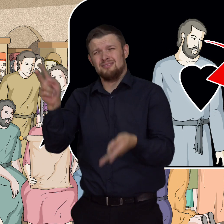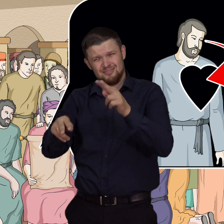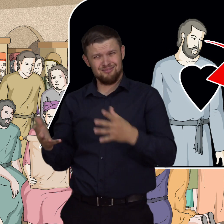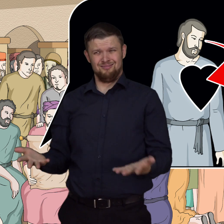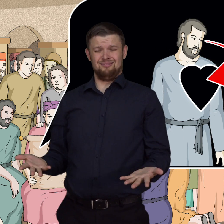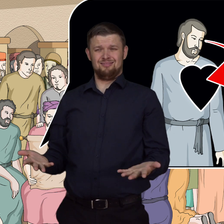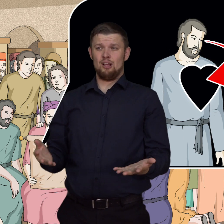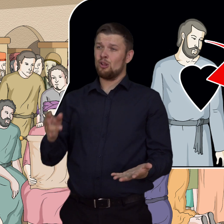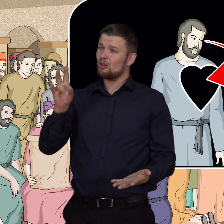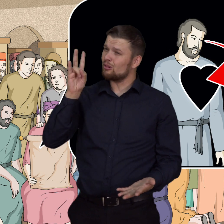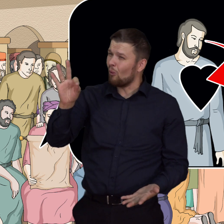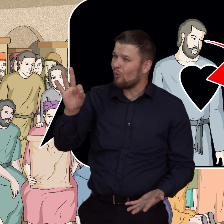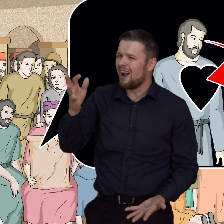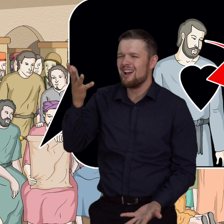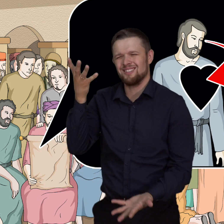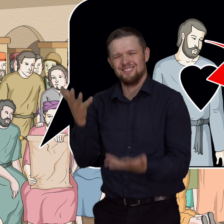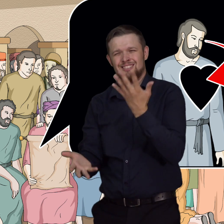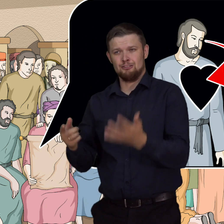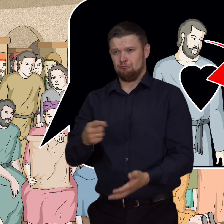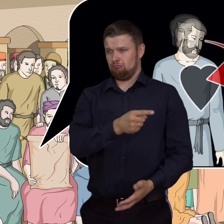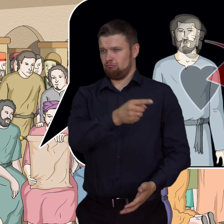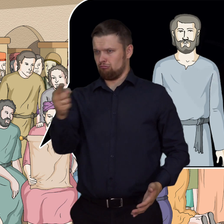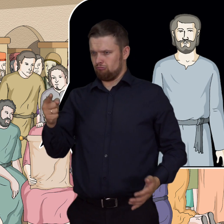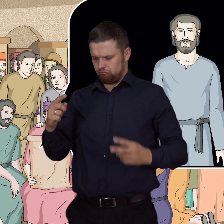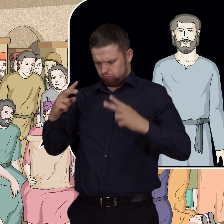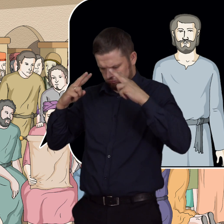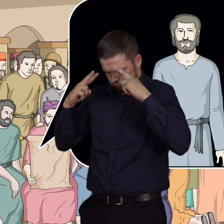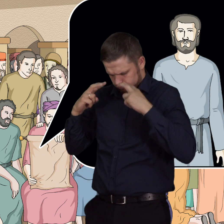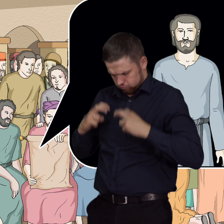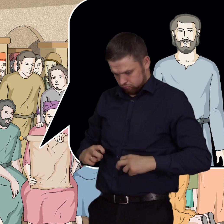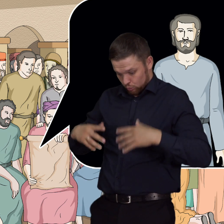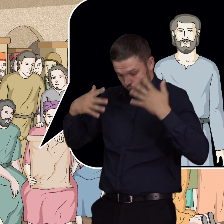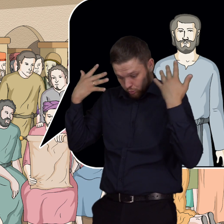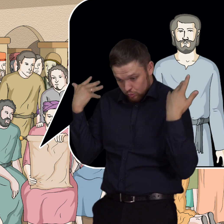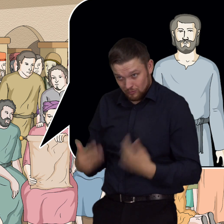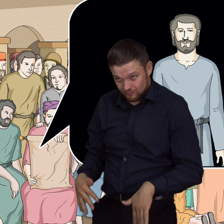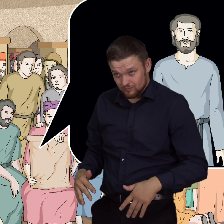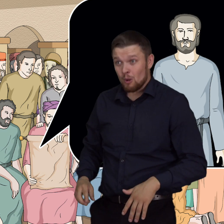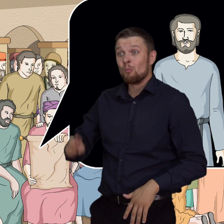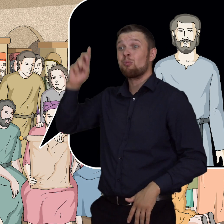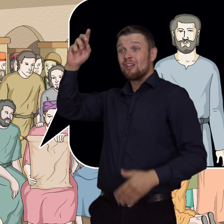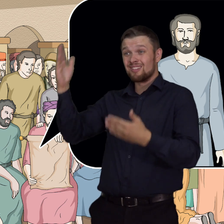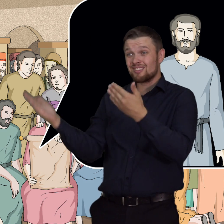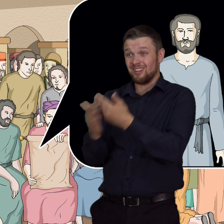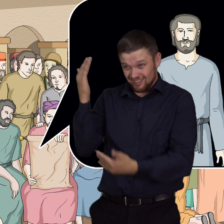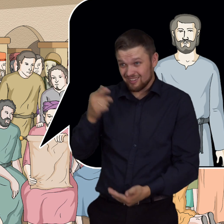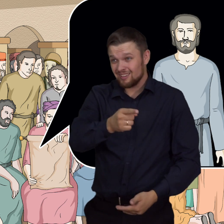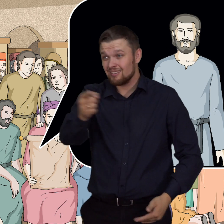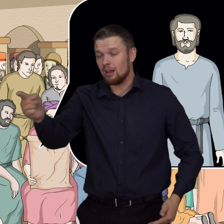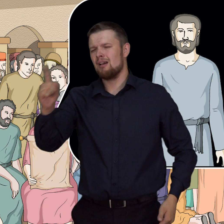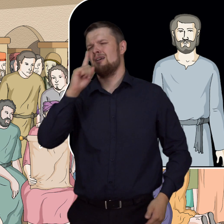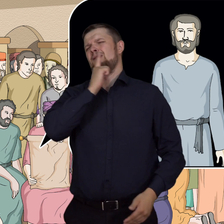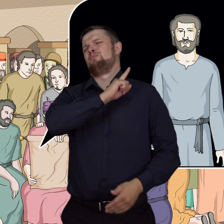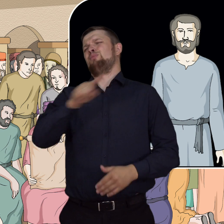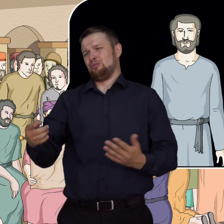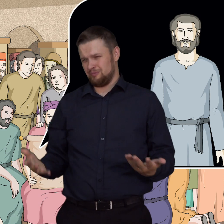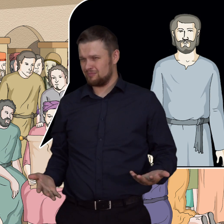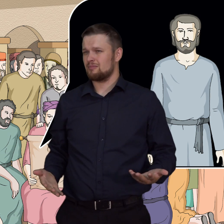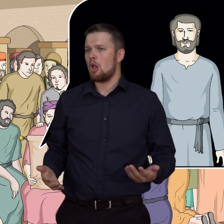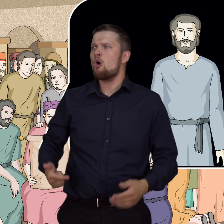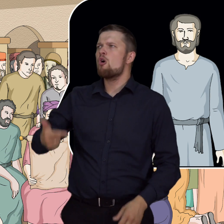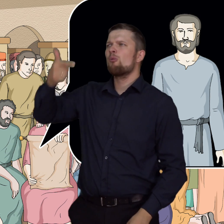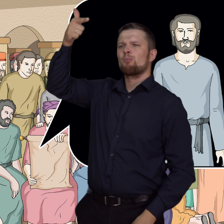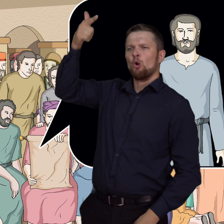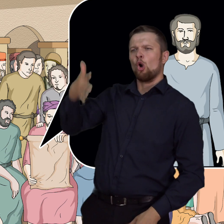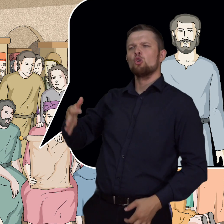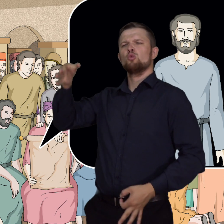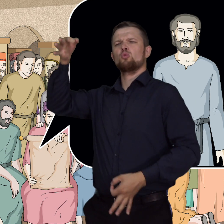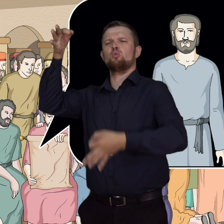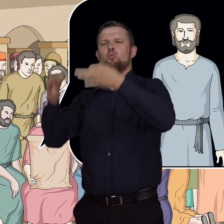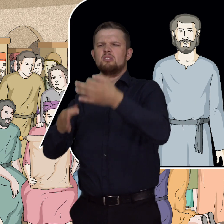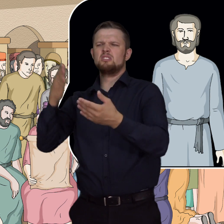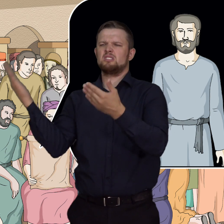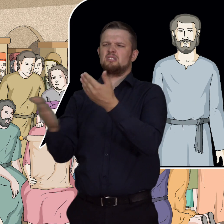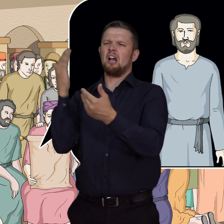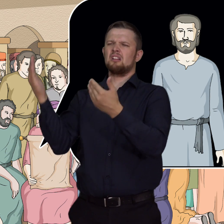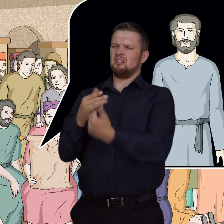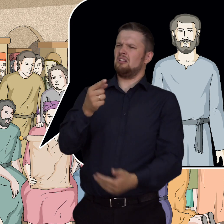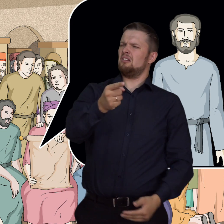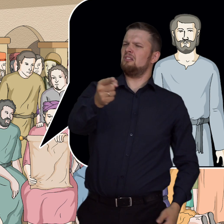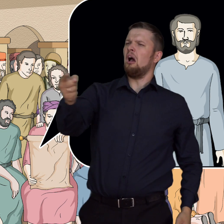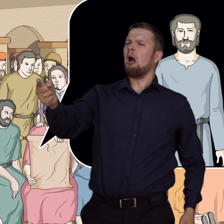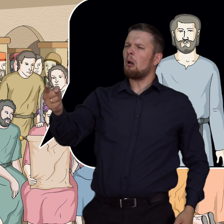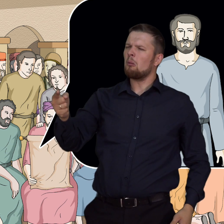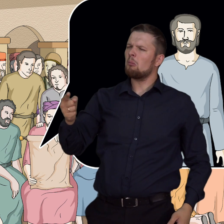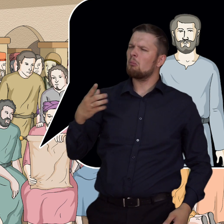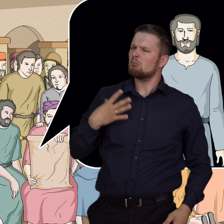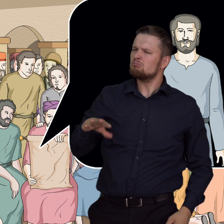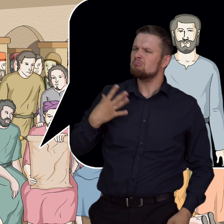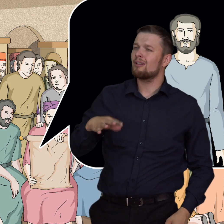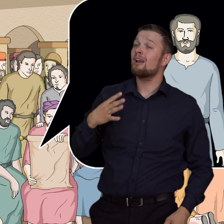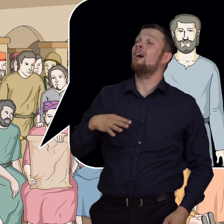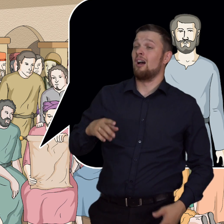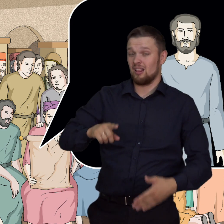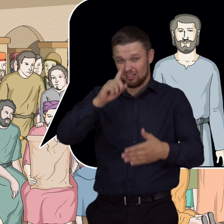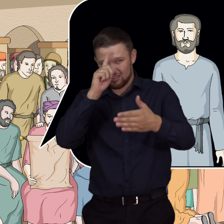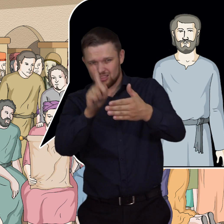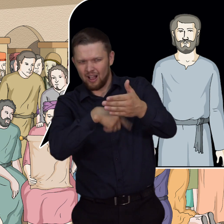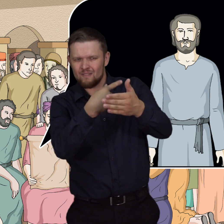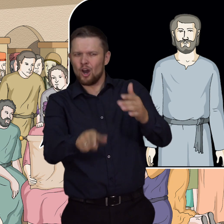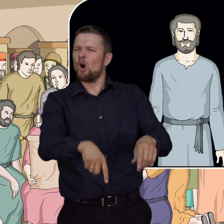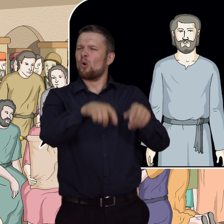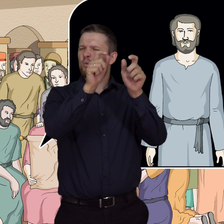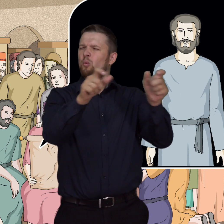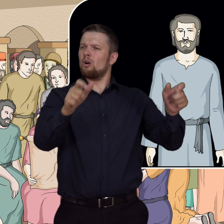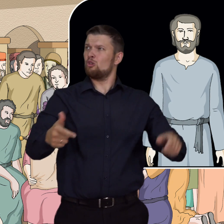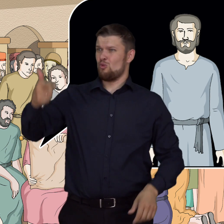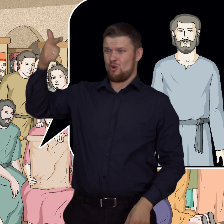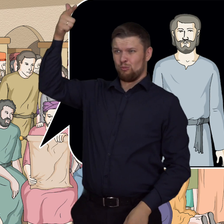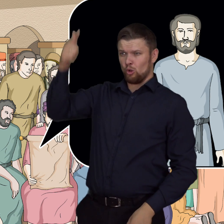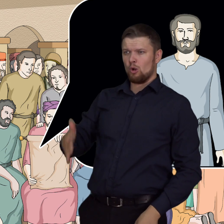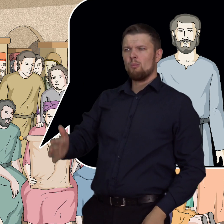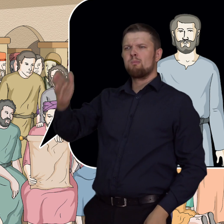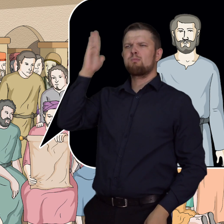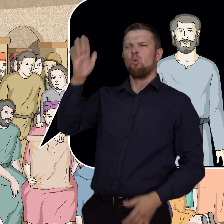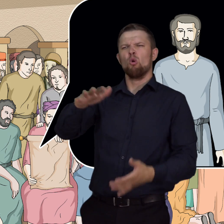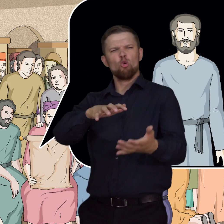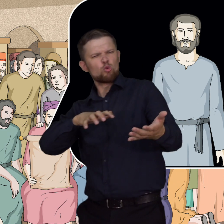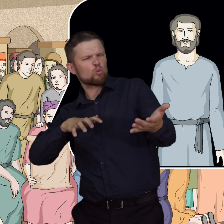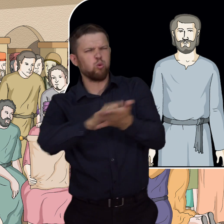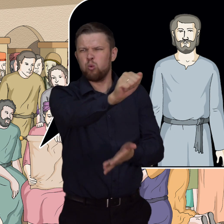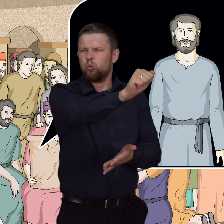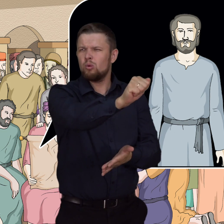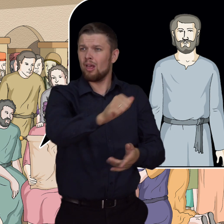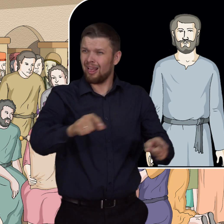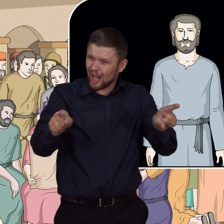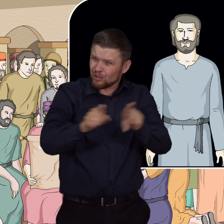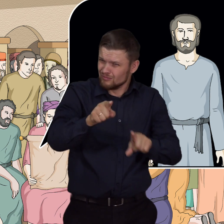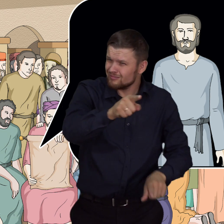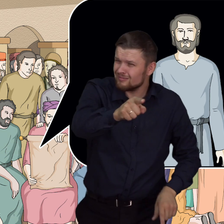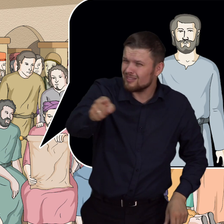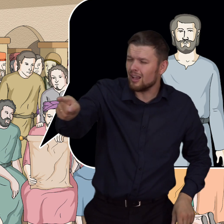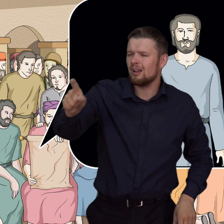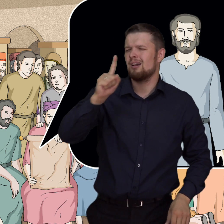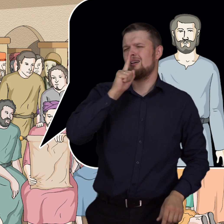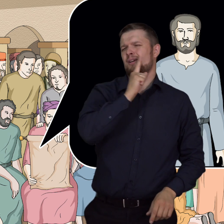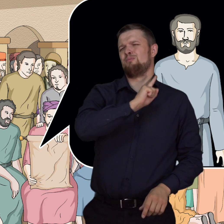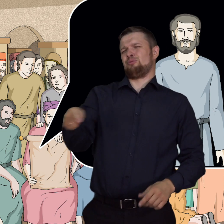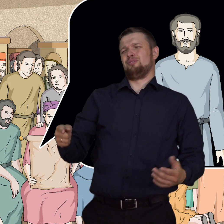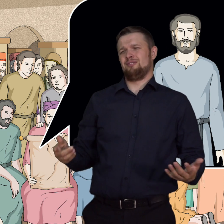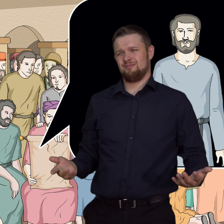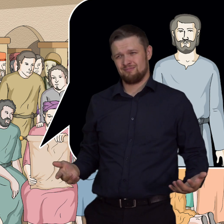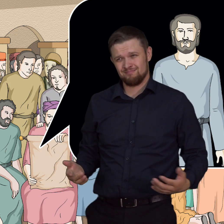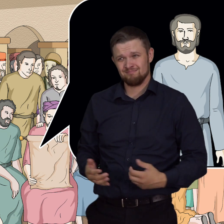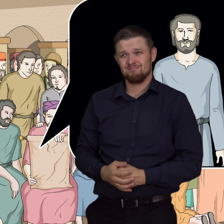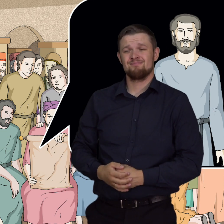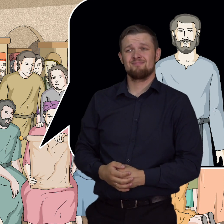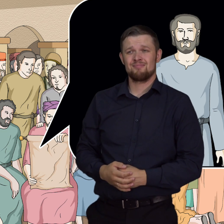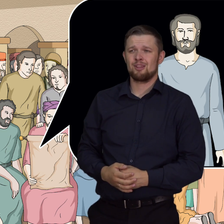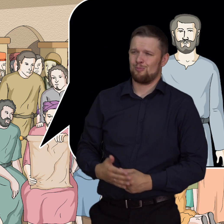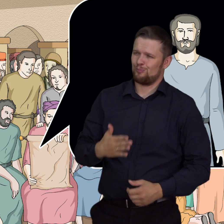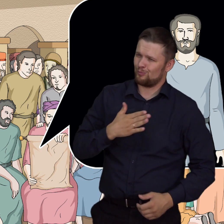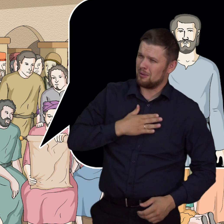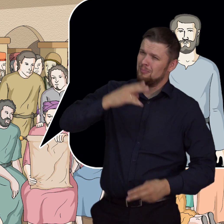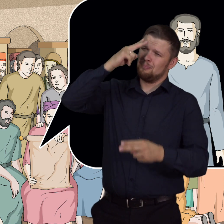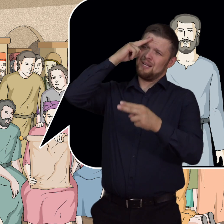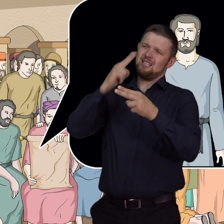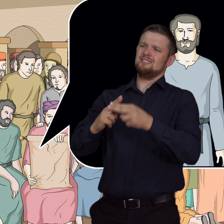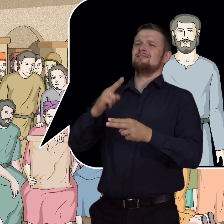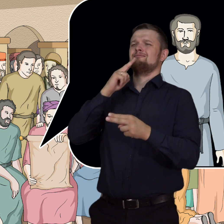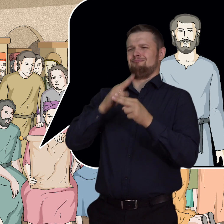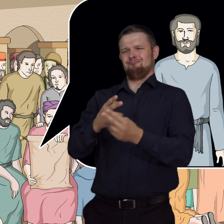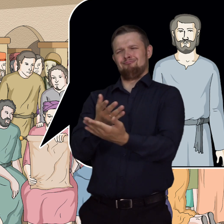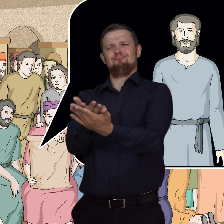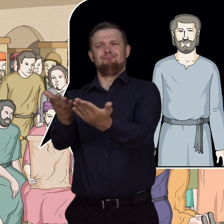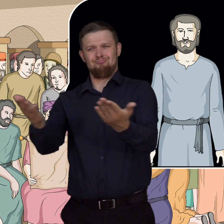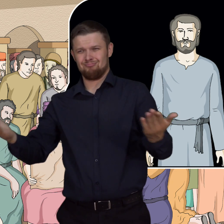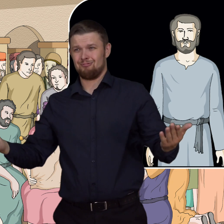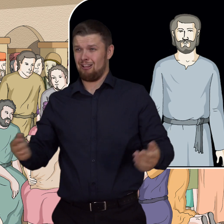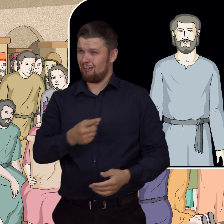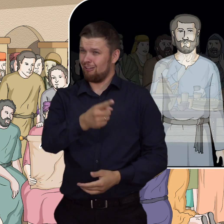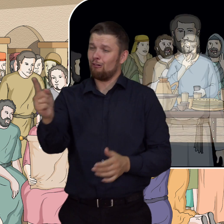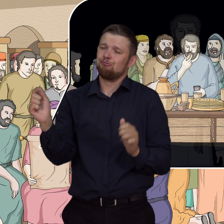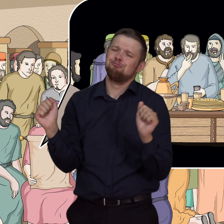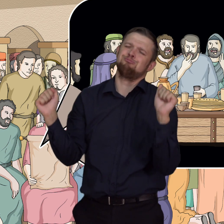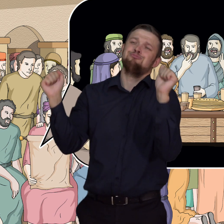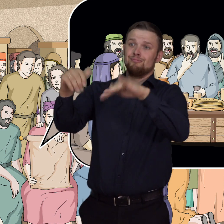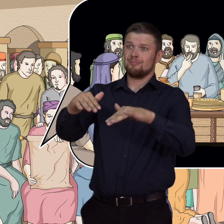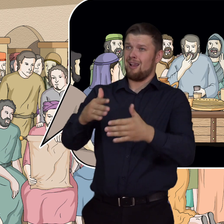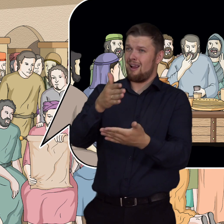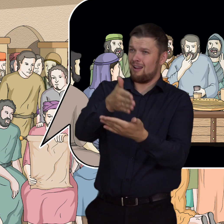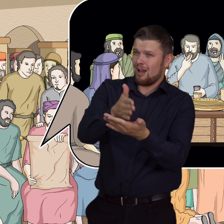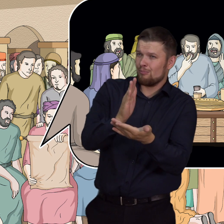That is why many among you are weak and sick, and a number of you have fallen asleep. Now if we judged ourselves properly, we would not come under judgment.